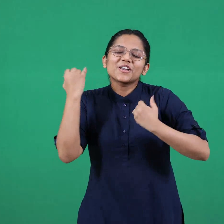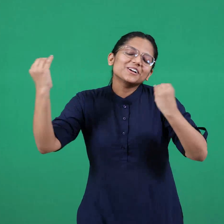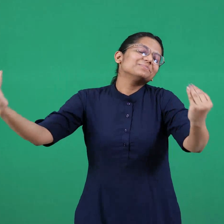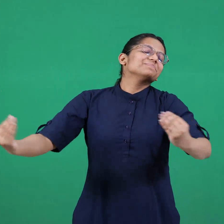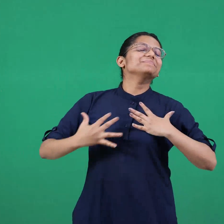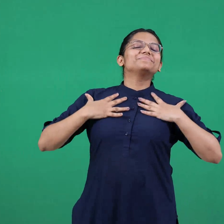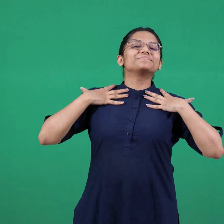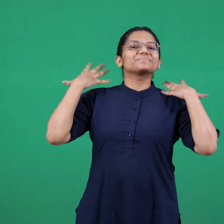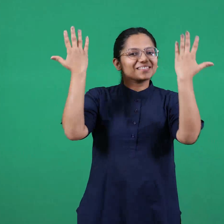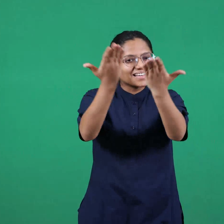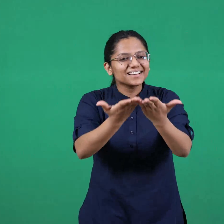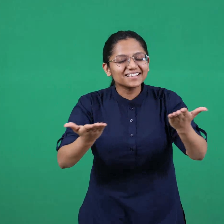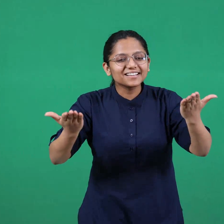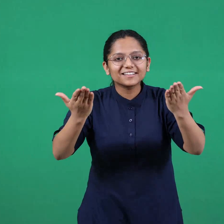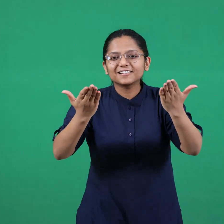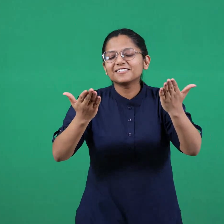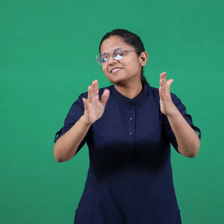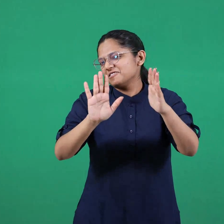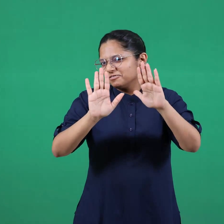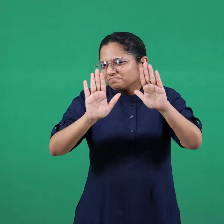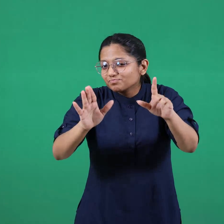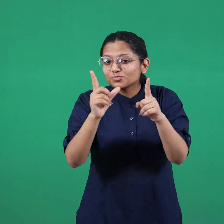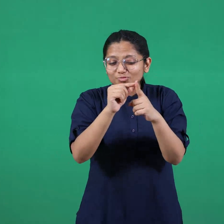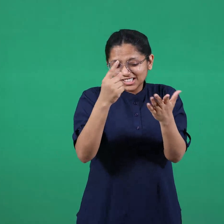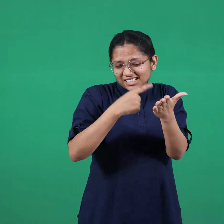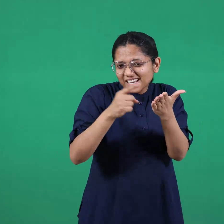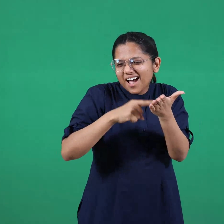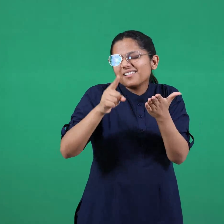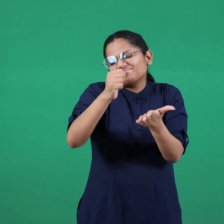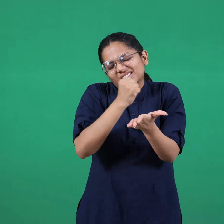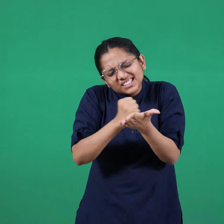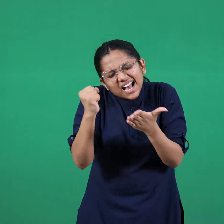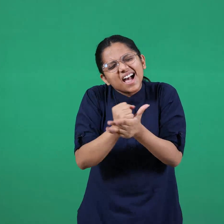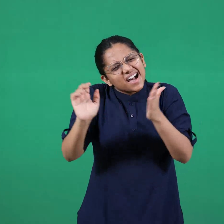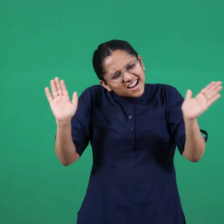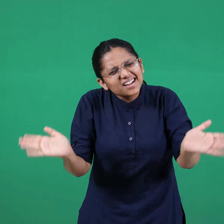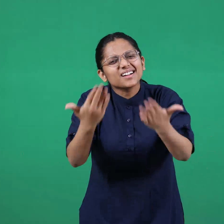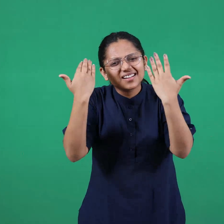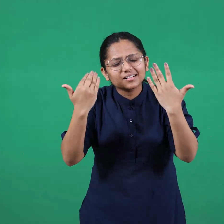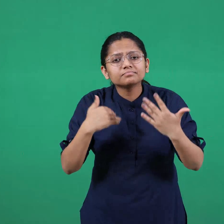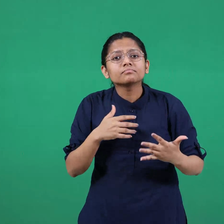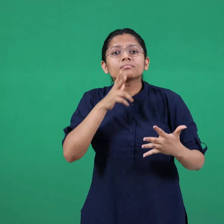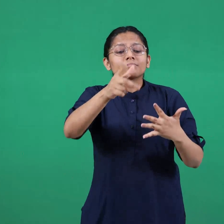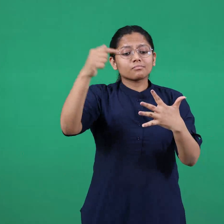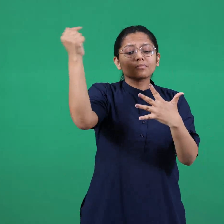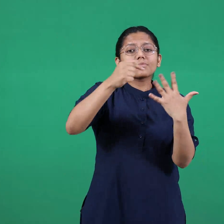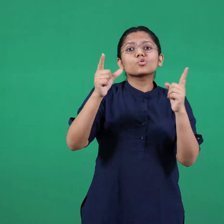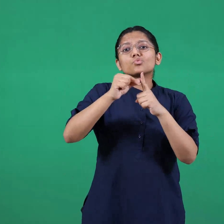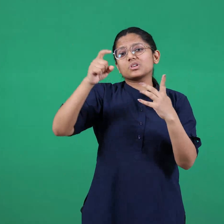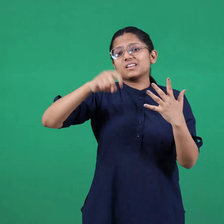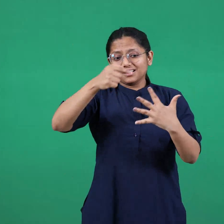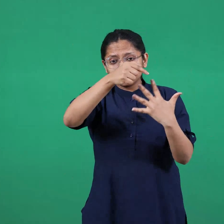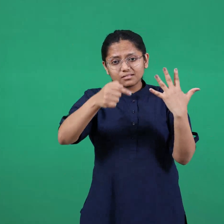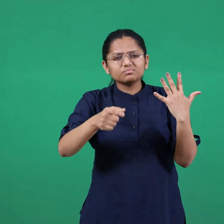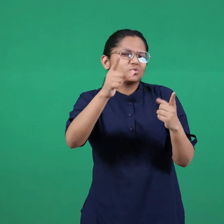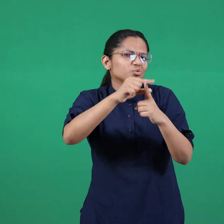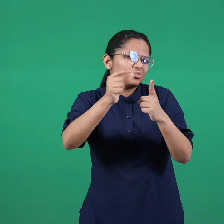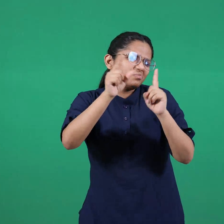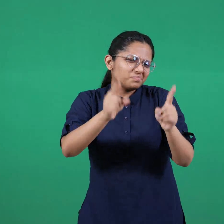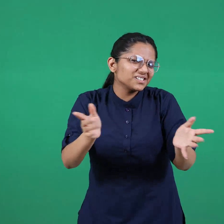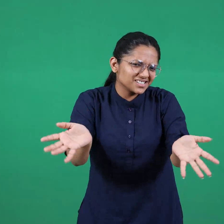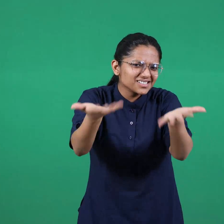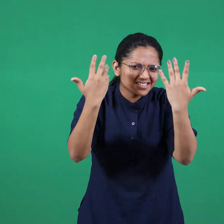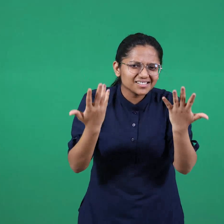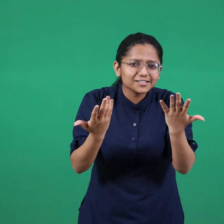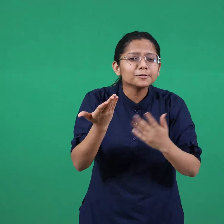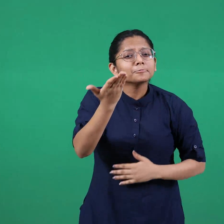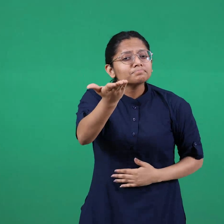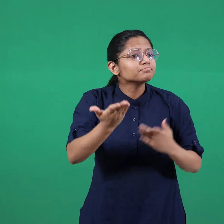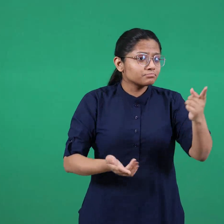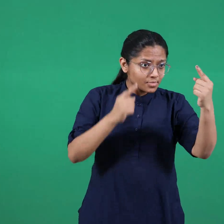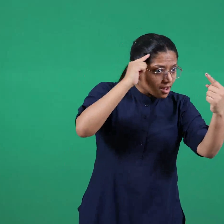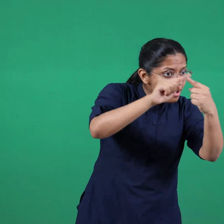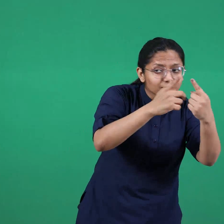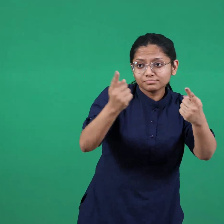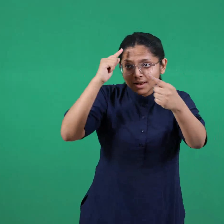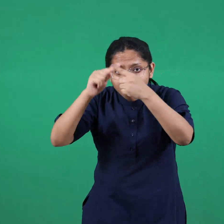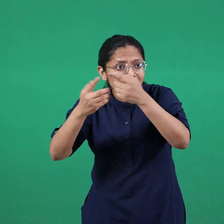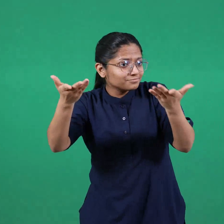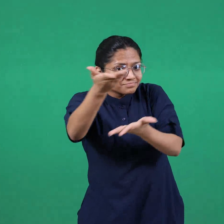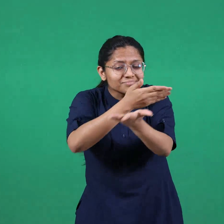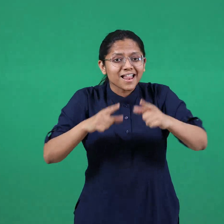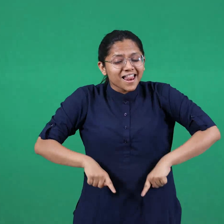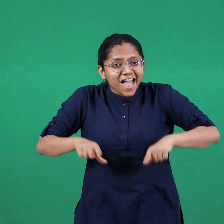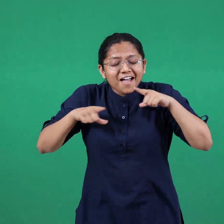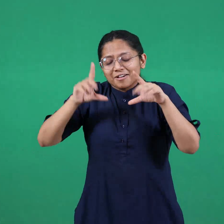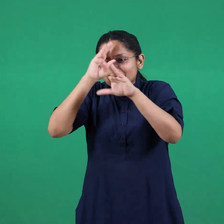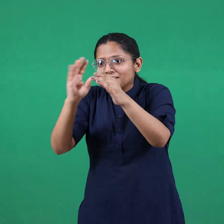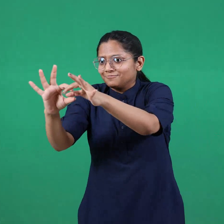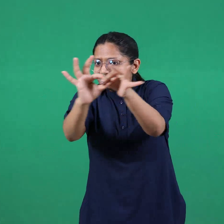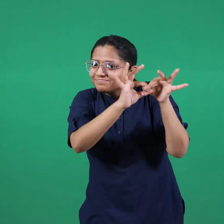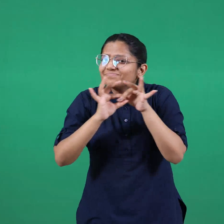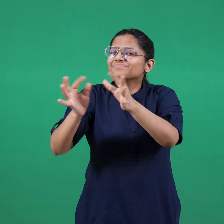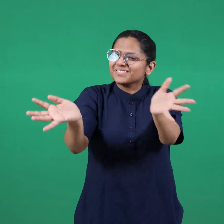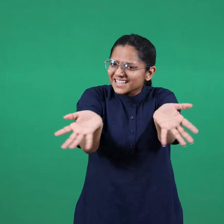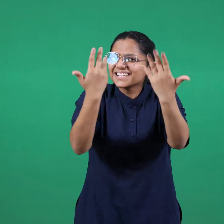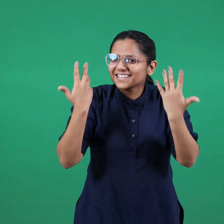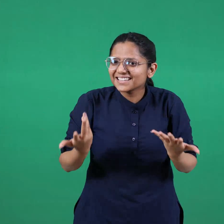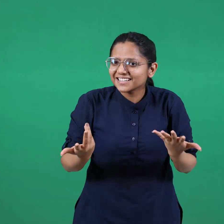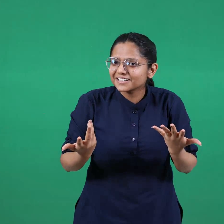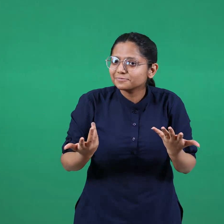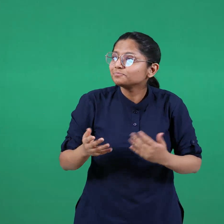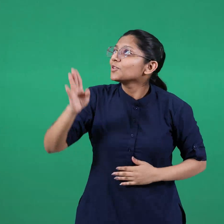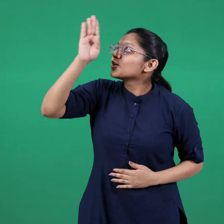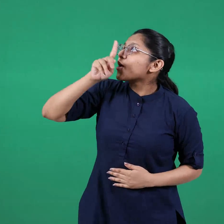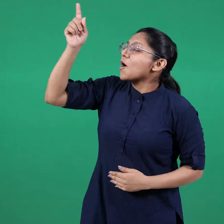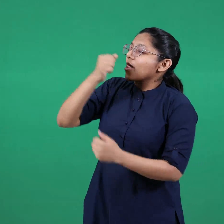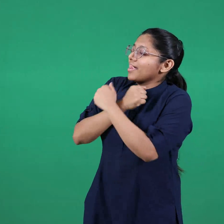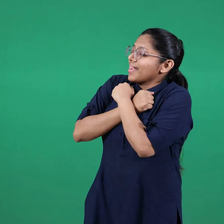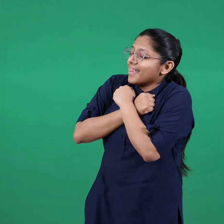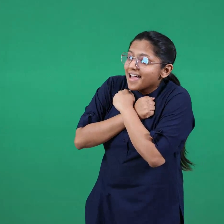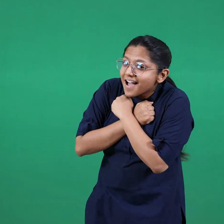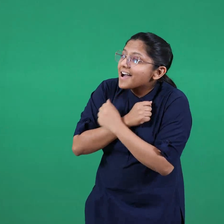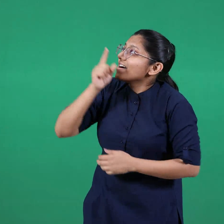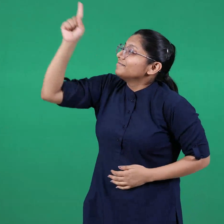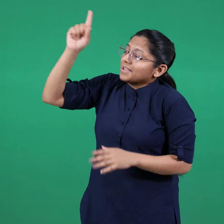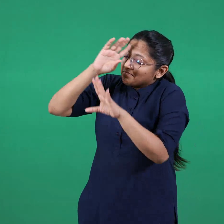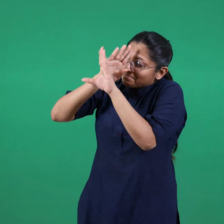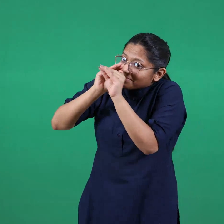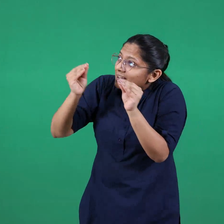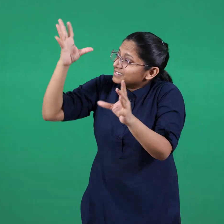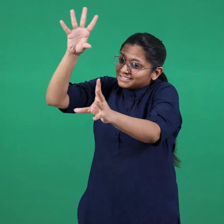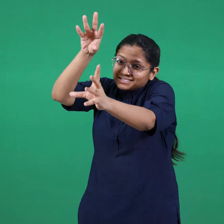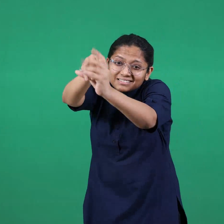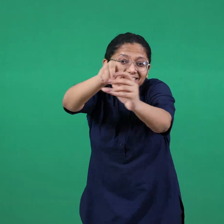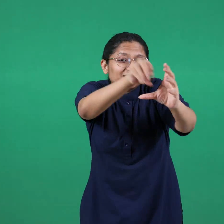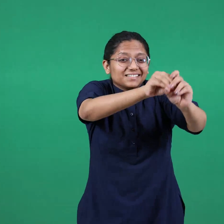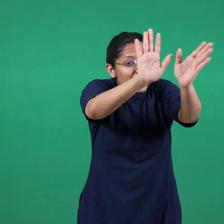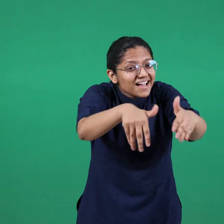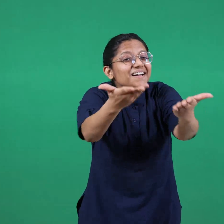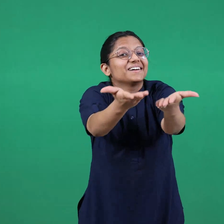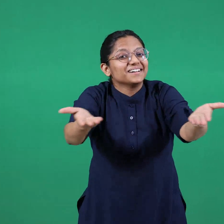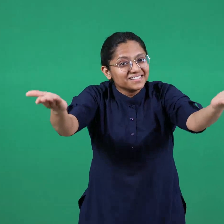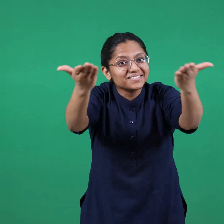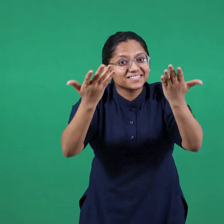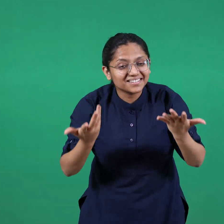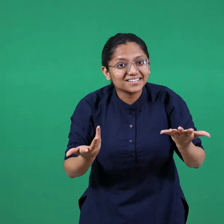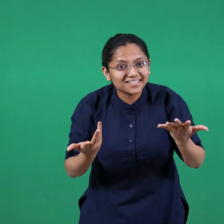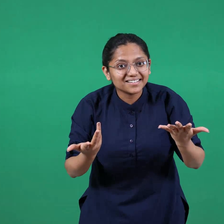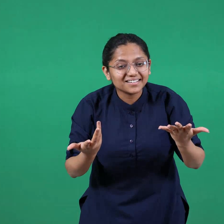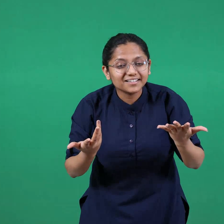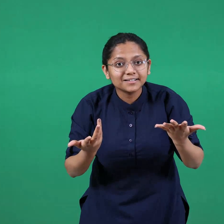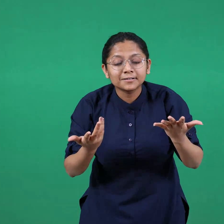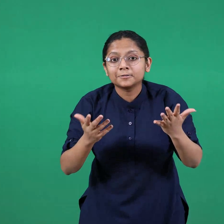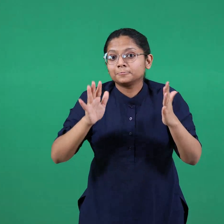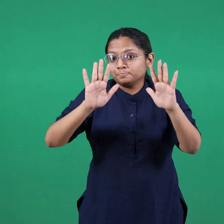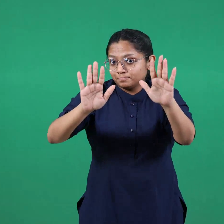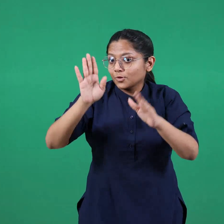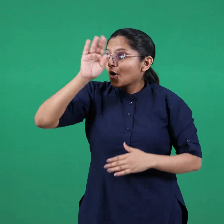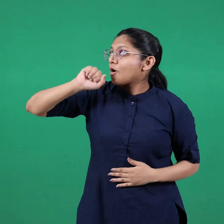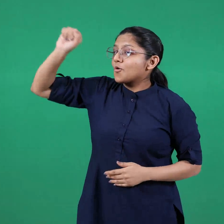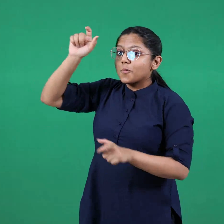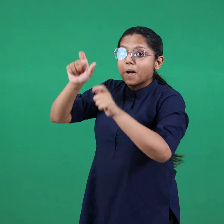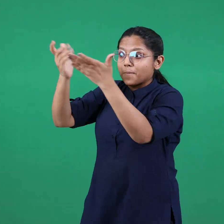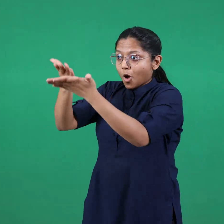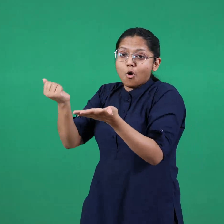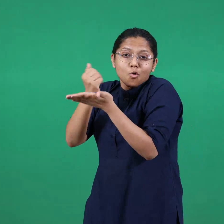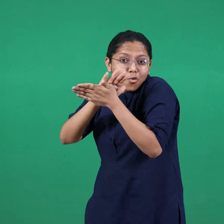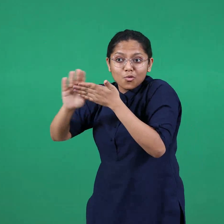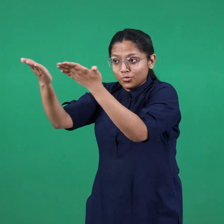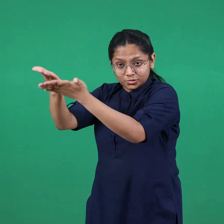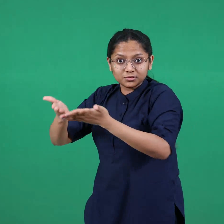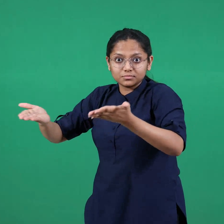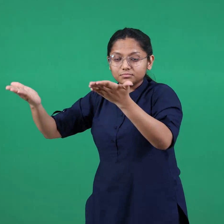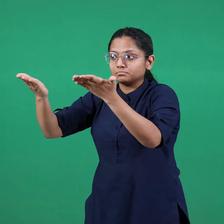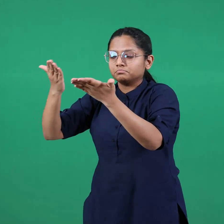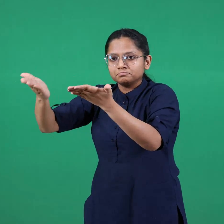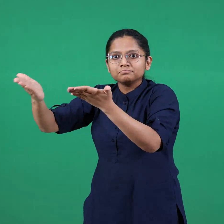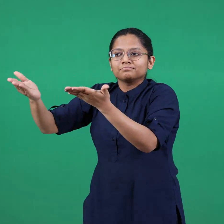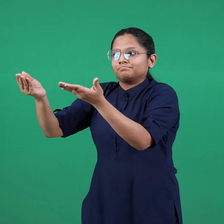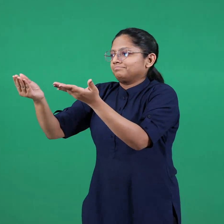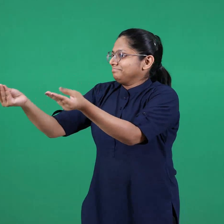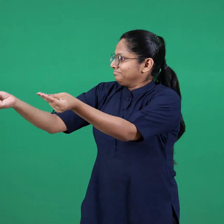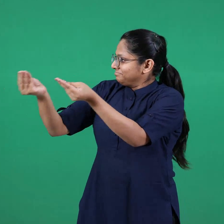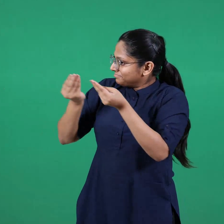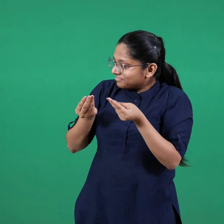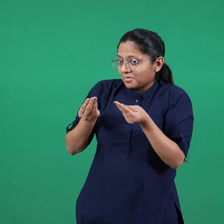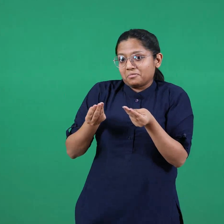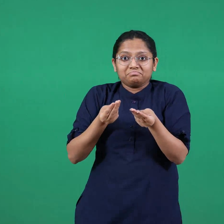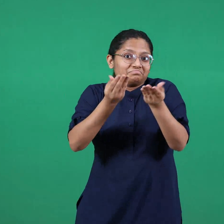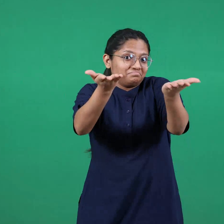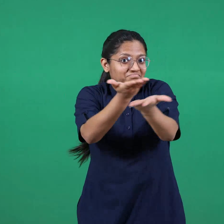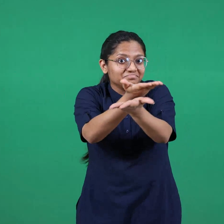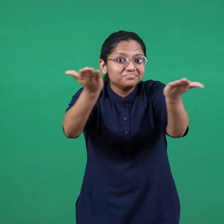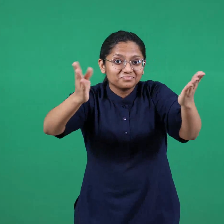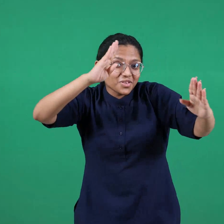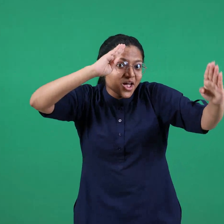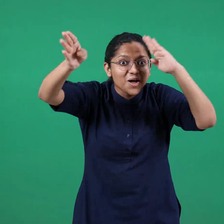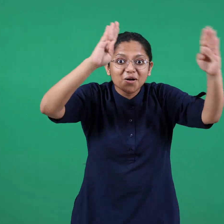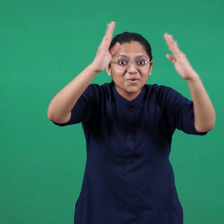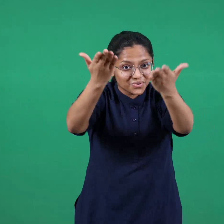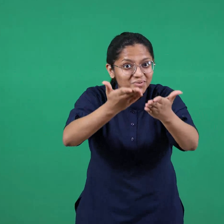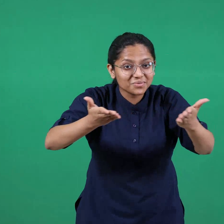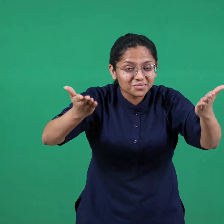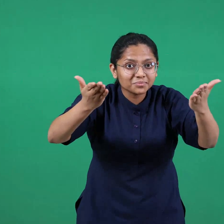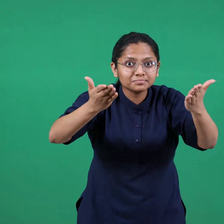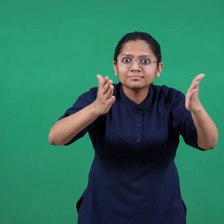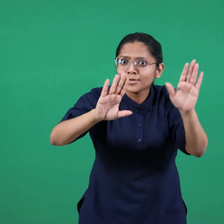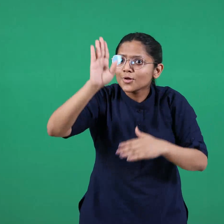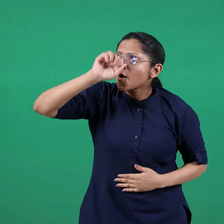Aim for perfect harmony, encourage one another, be of one mind, live in peace.